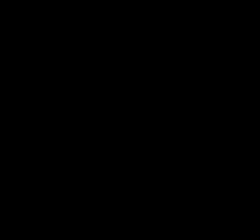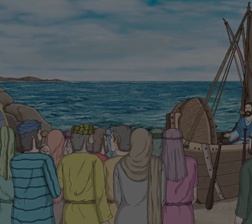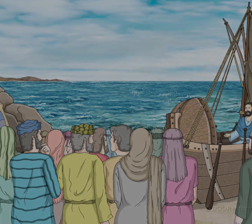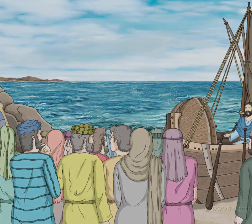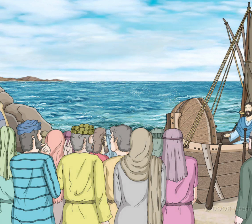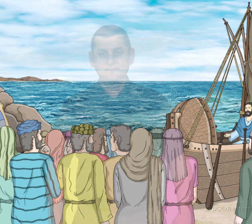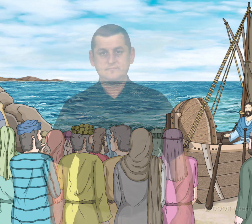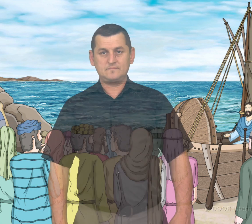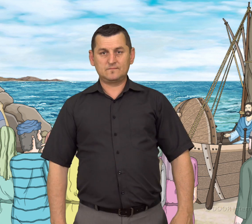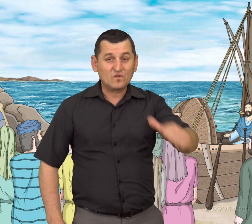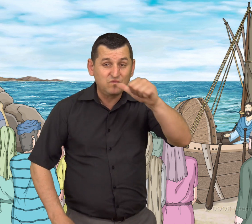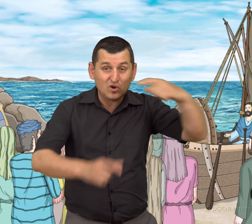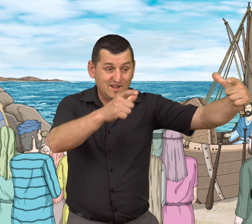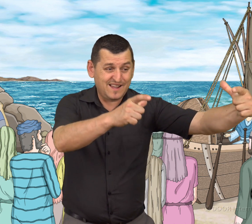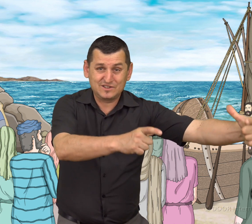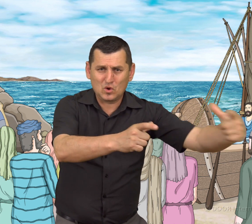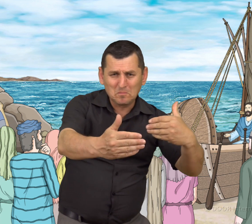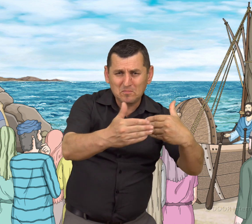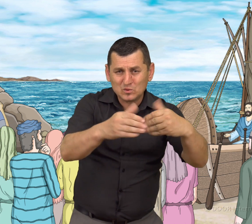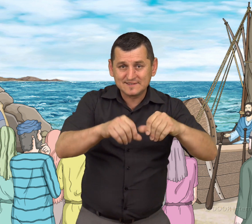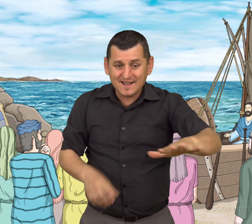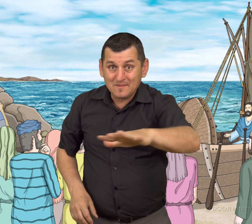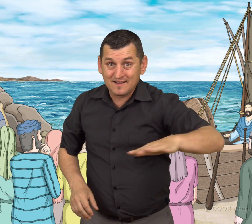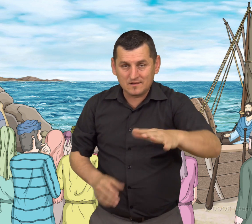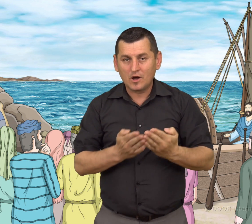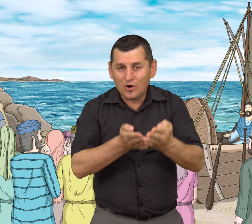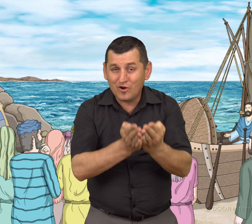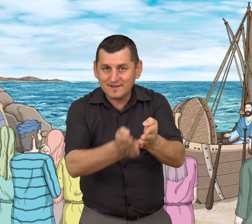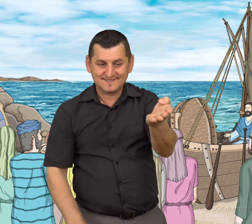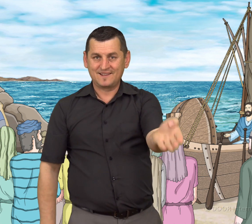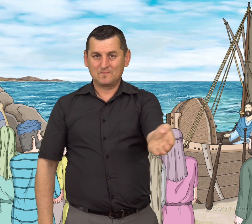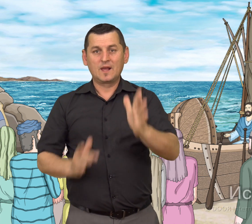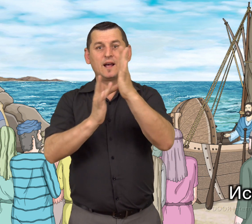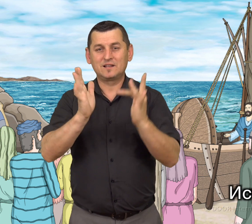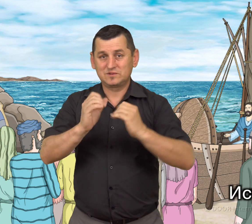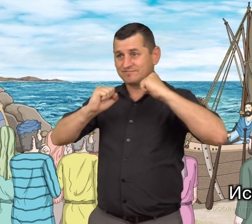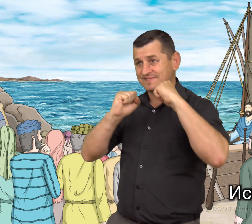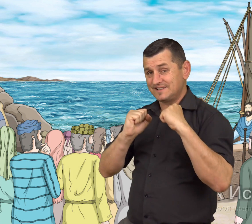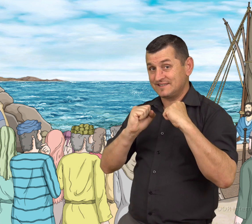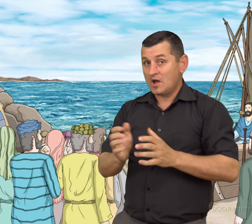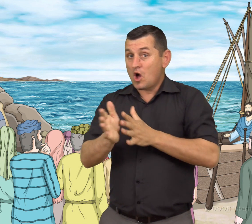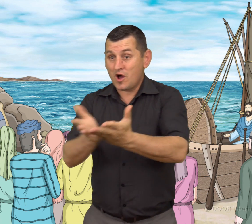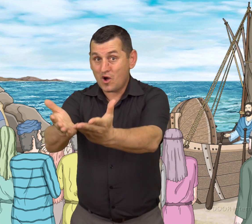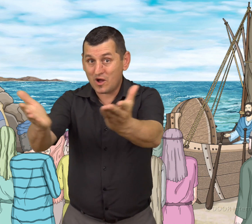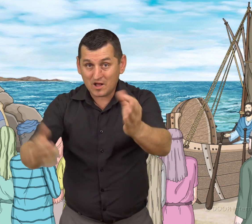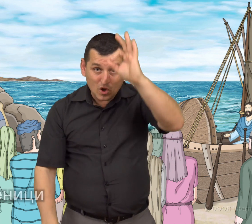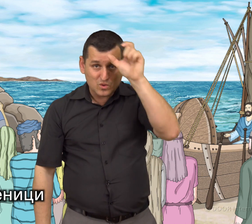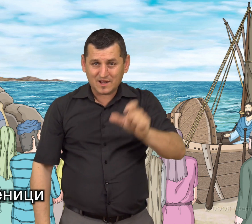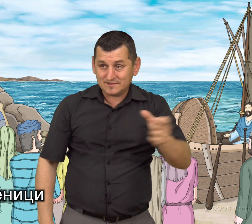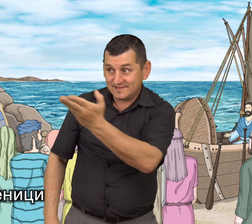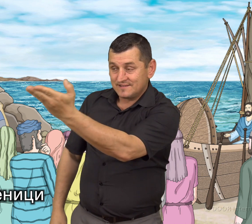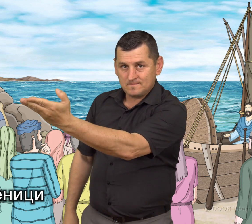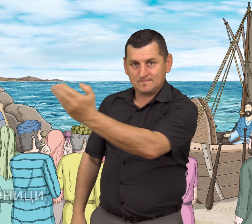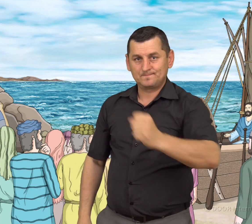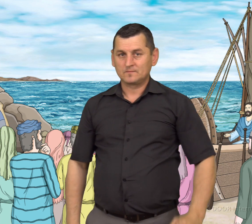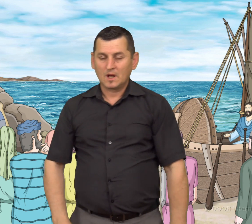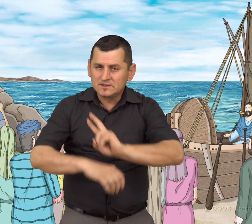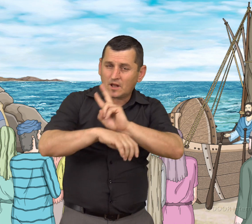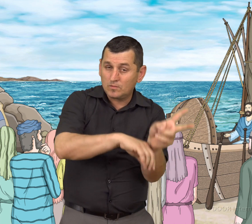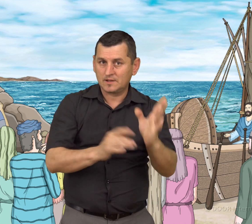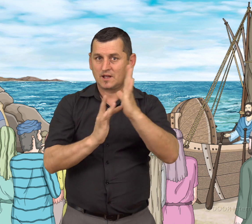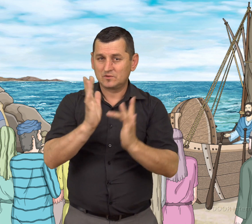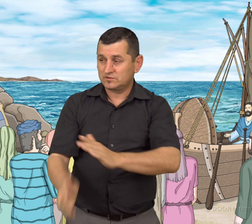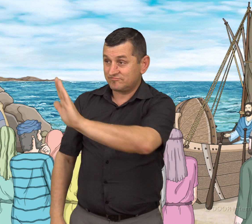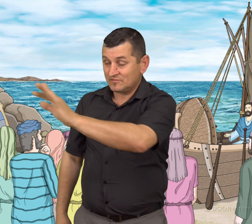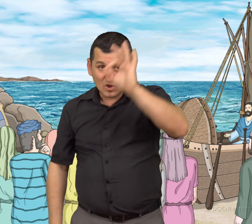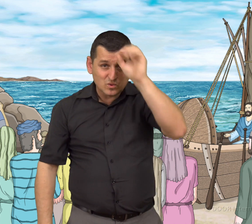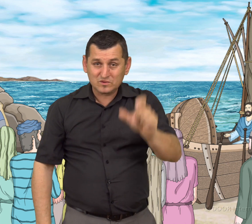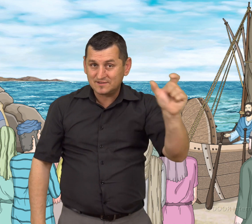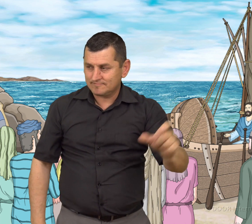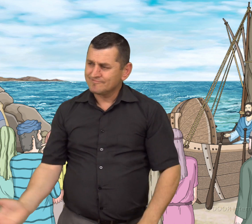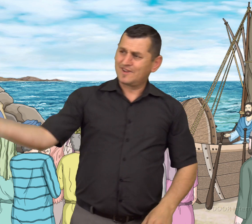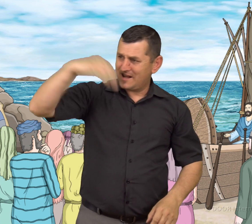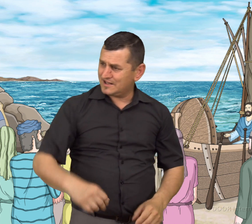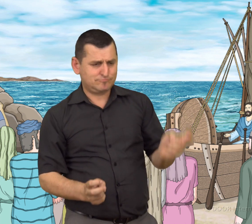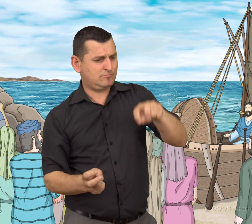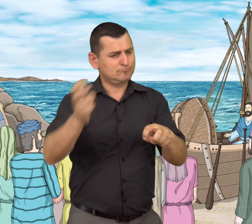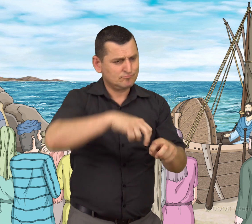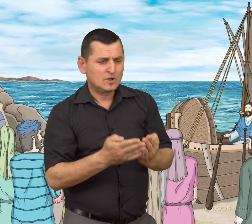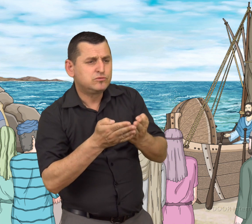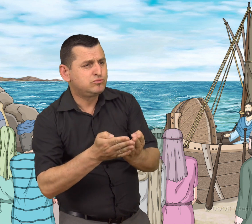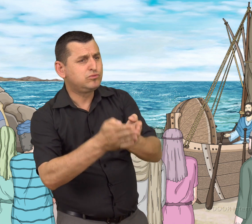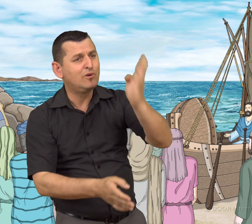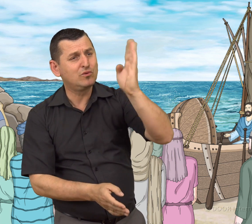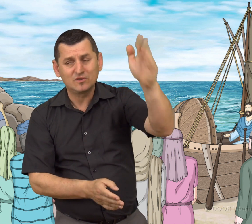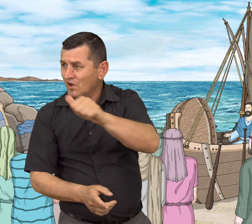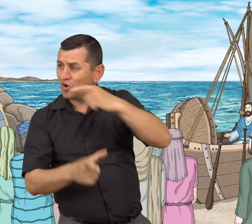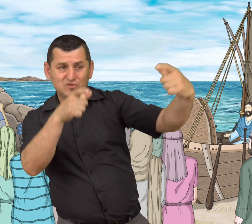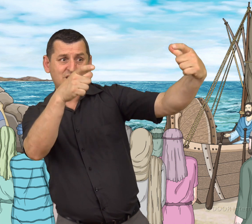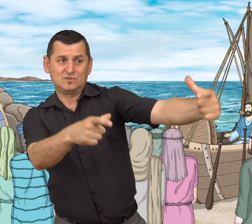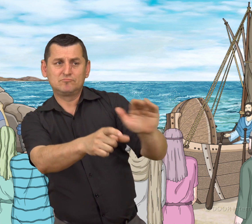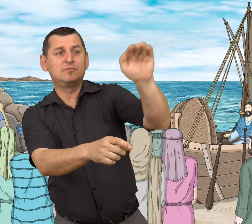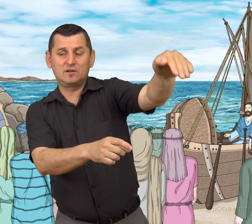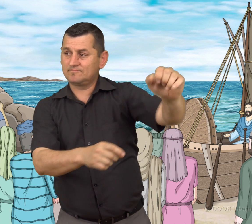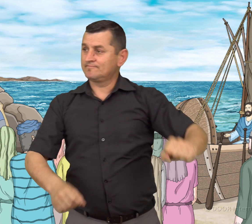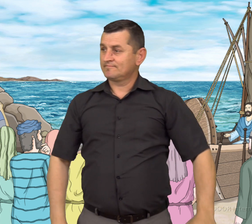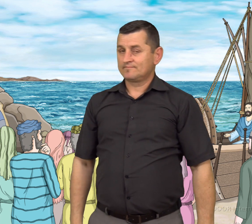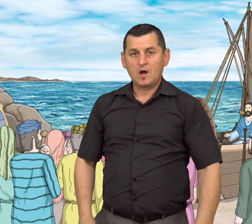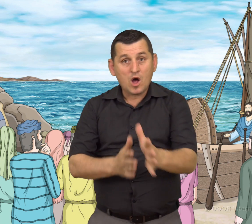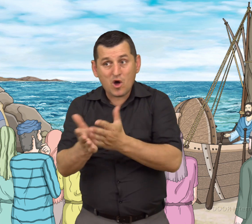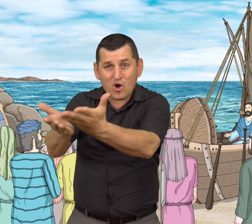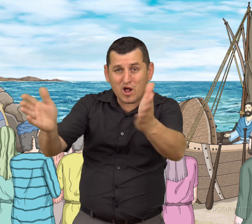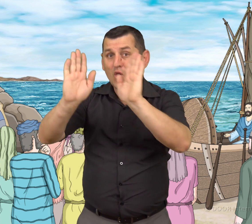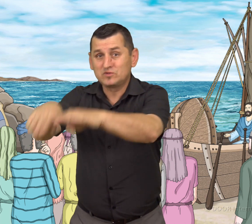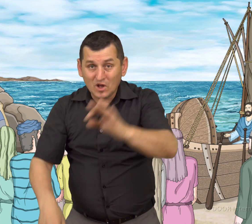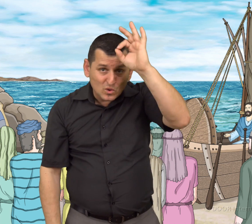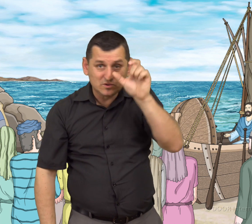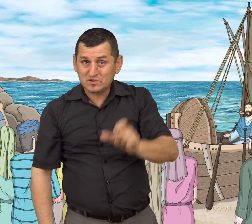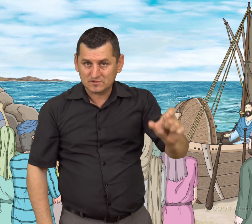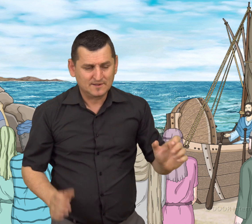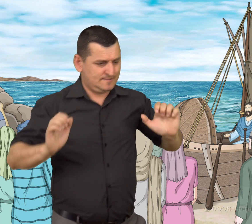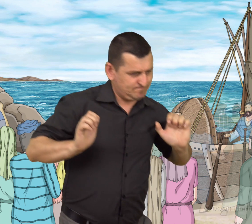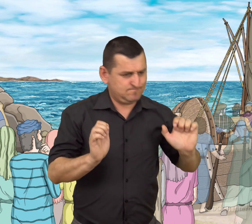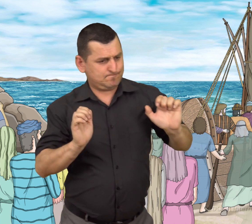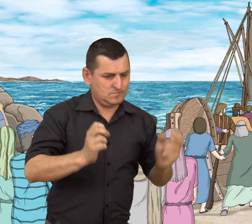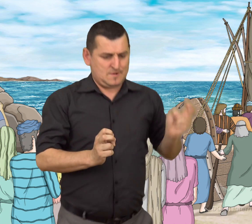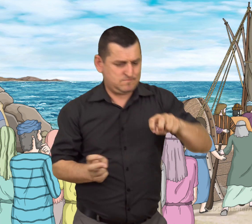When that evening came, He said to His disciples, “Let us cross to the other side.”